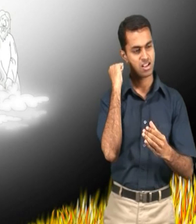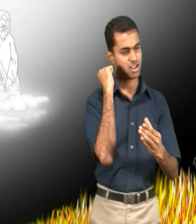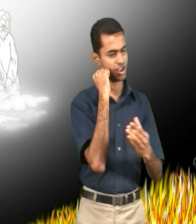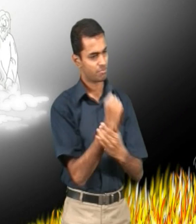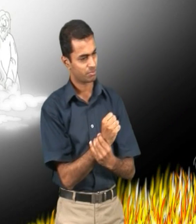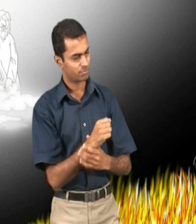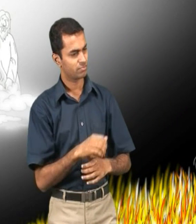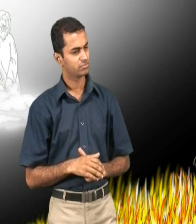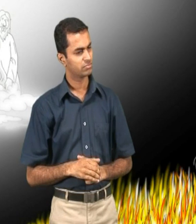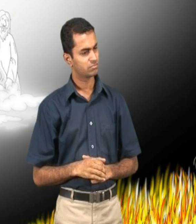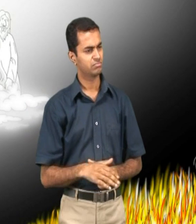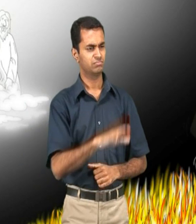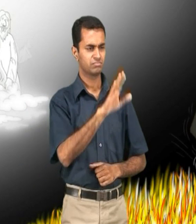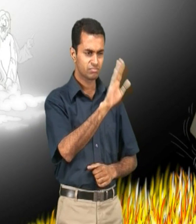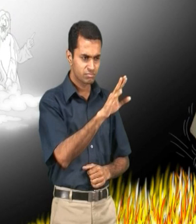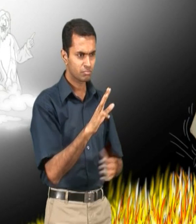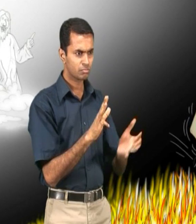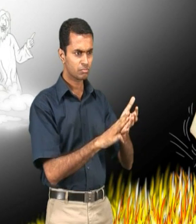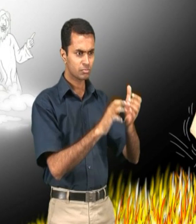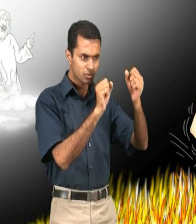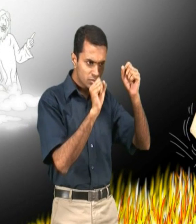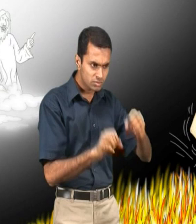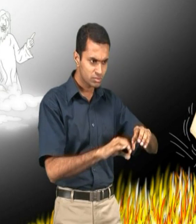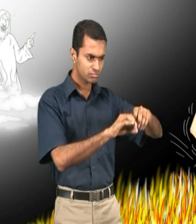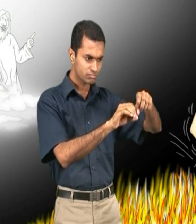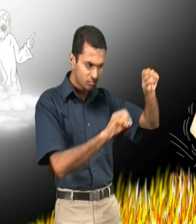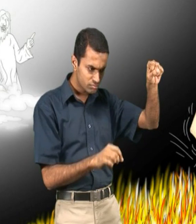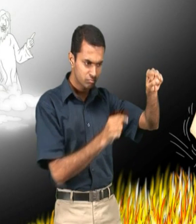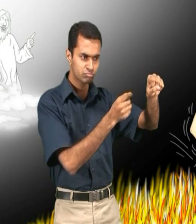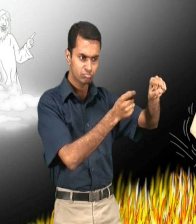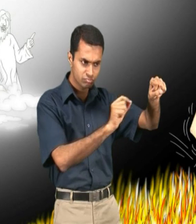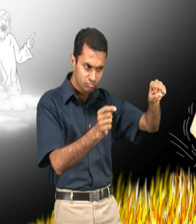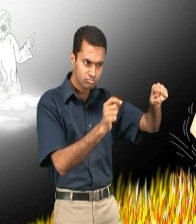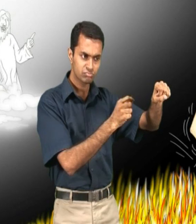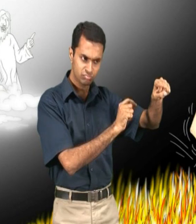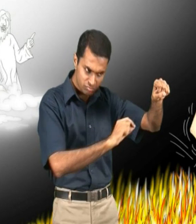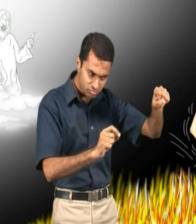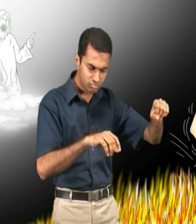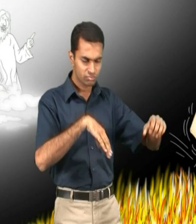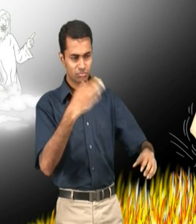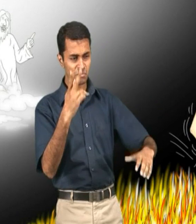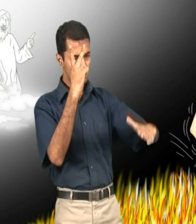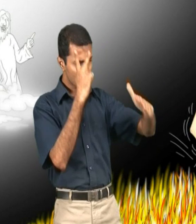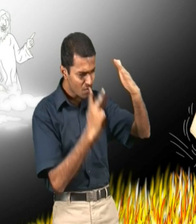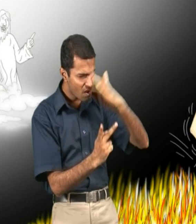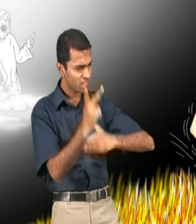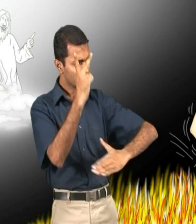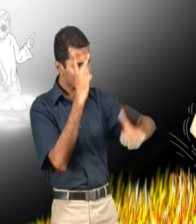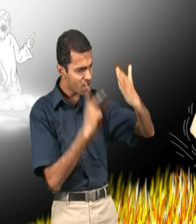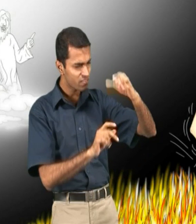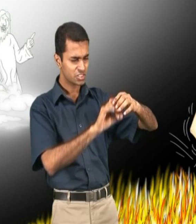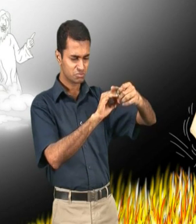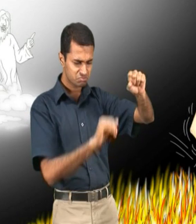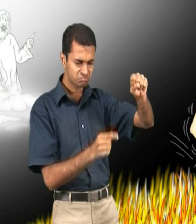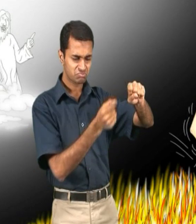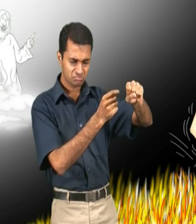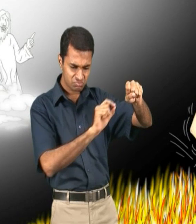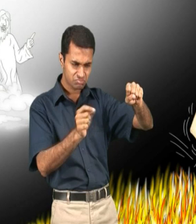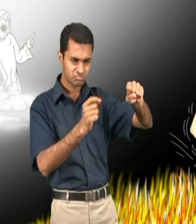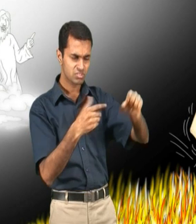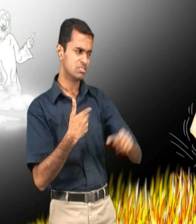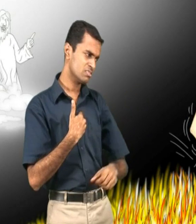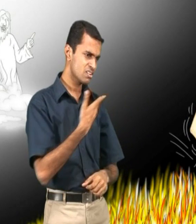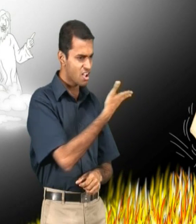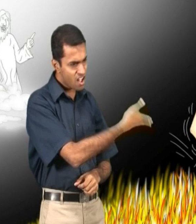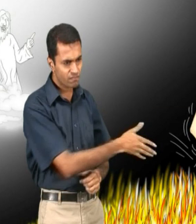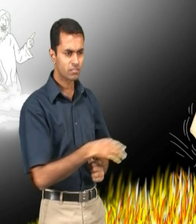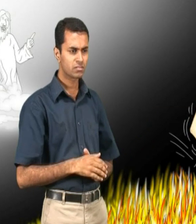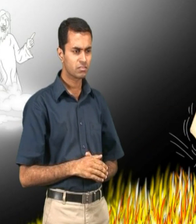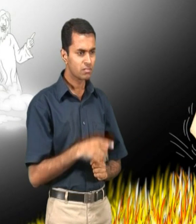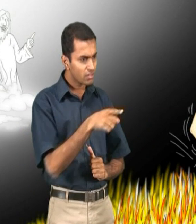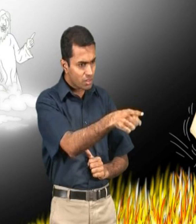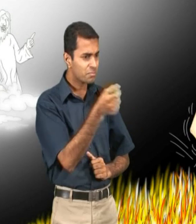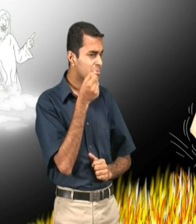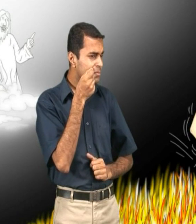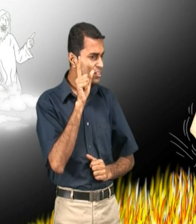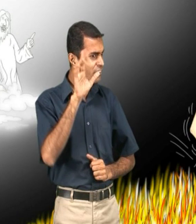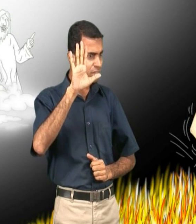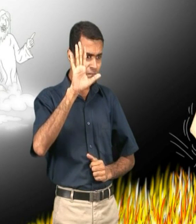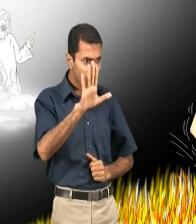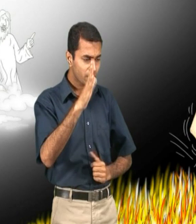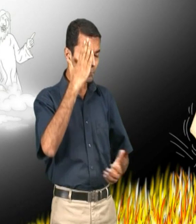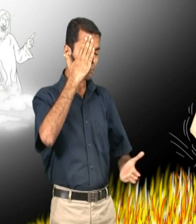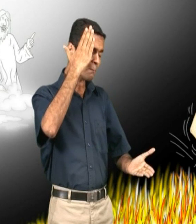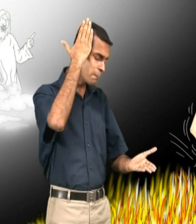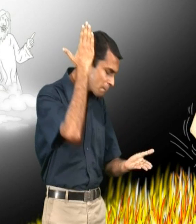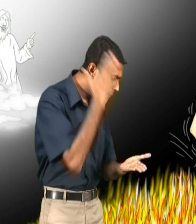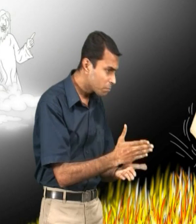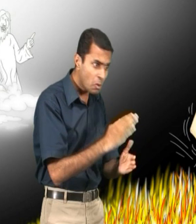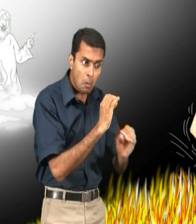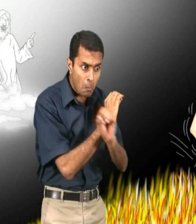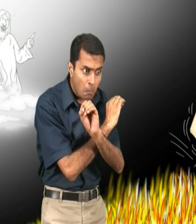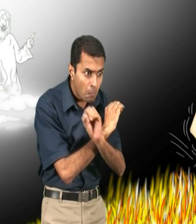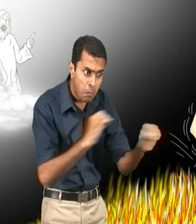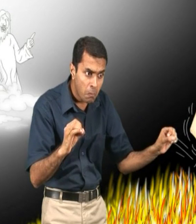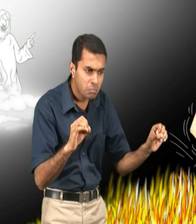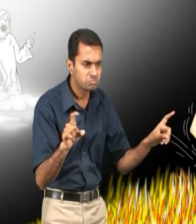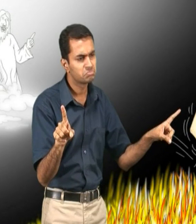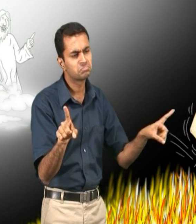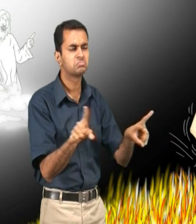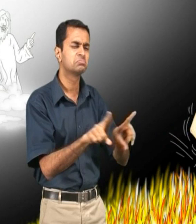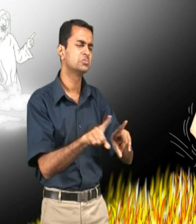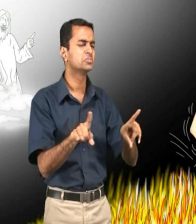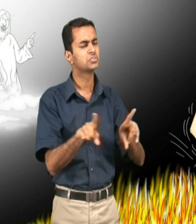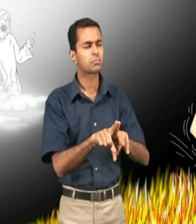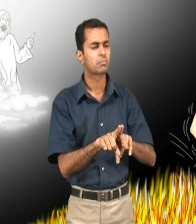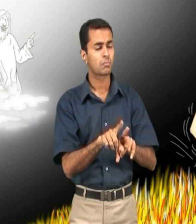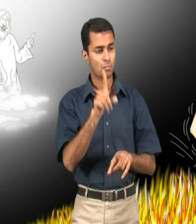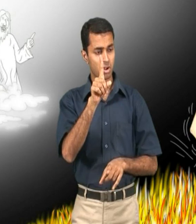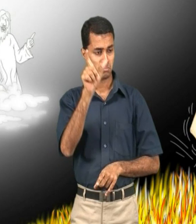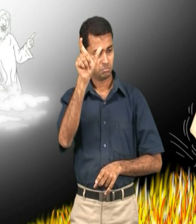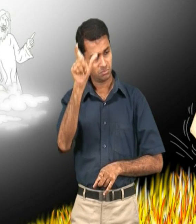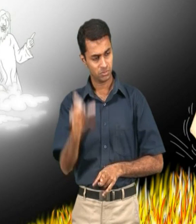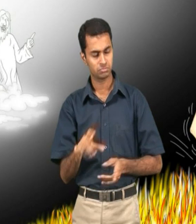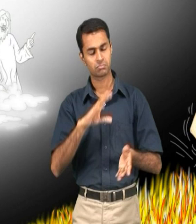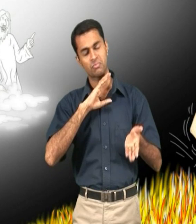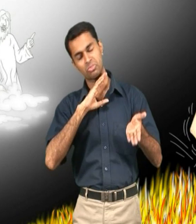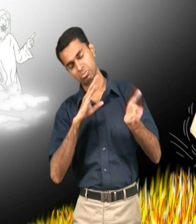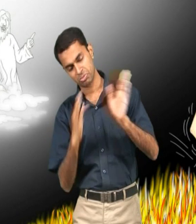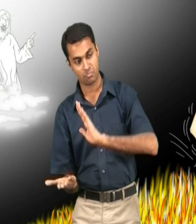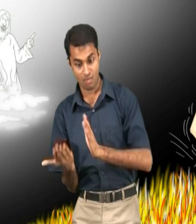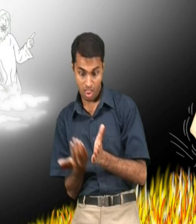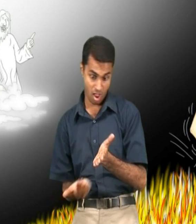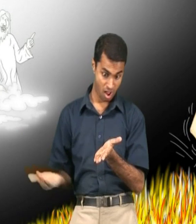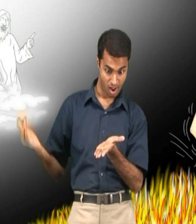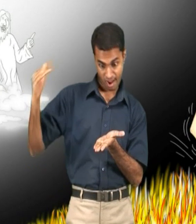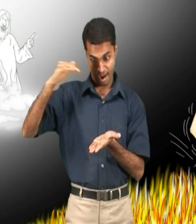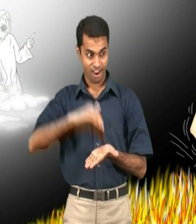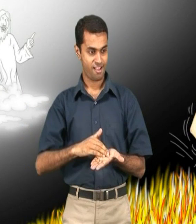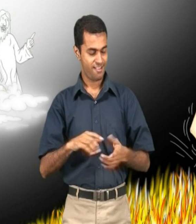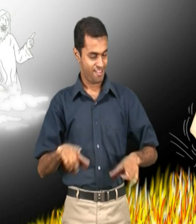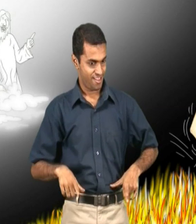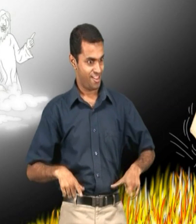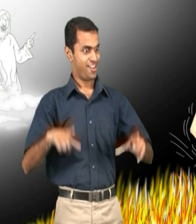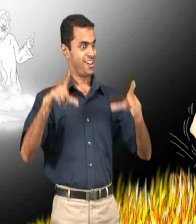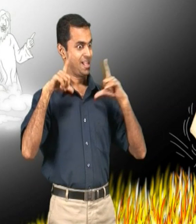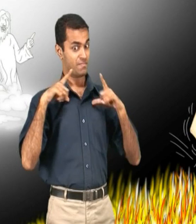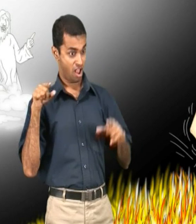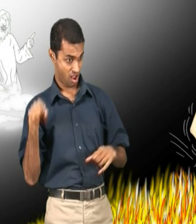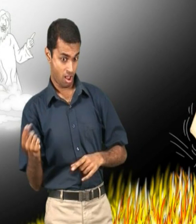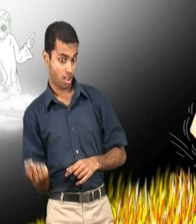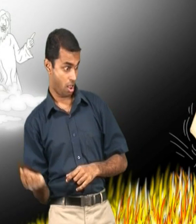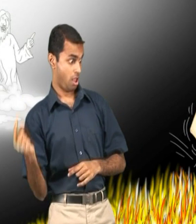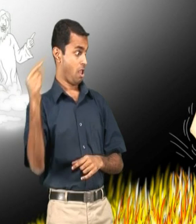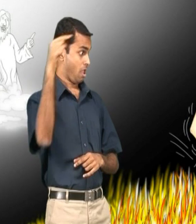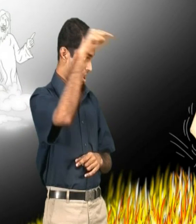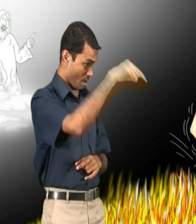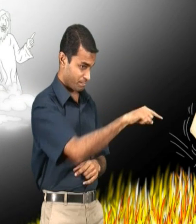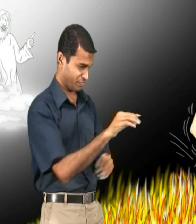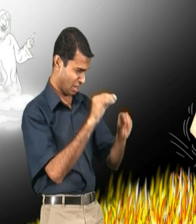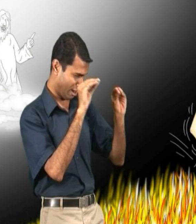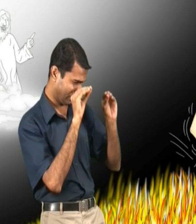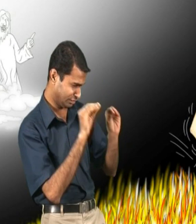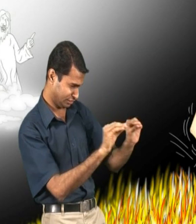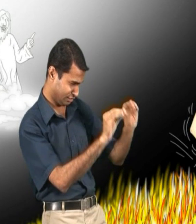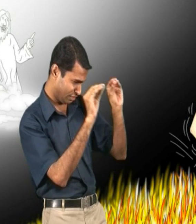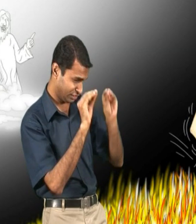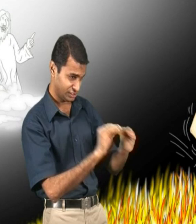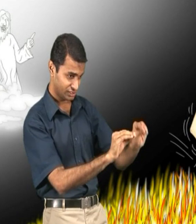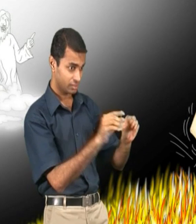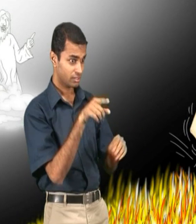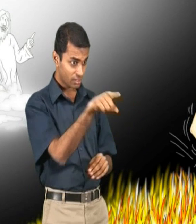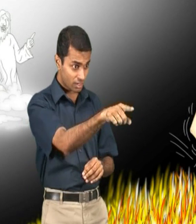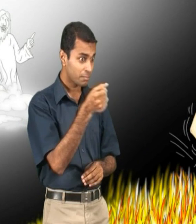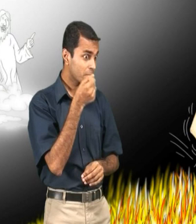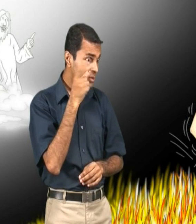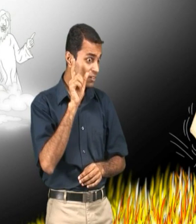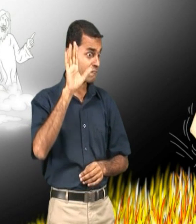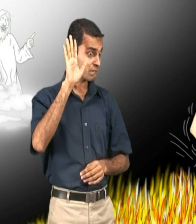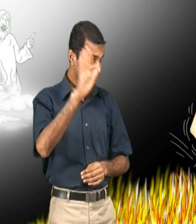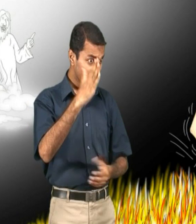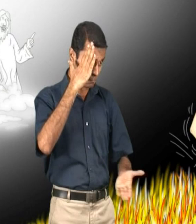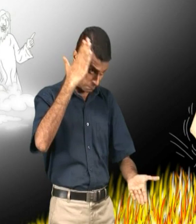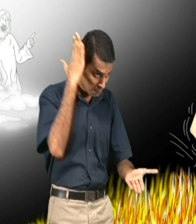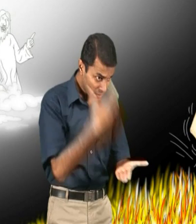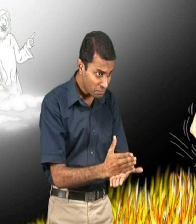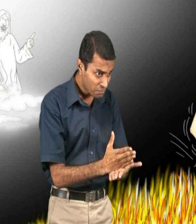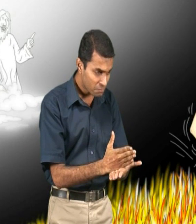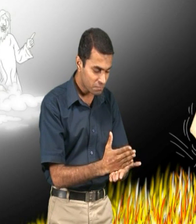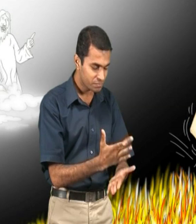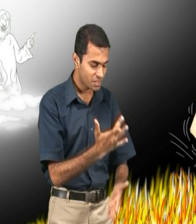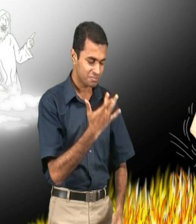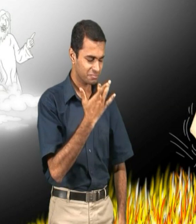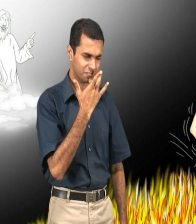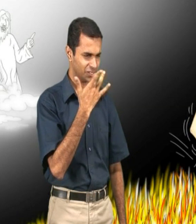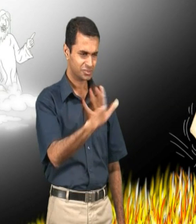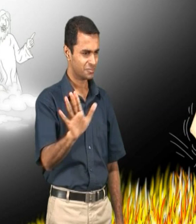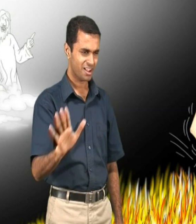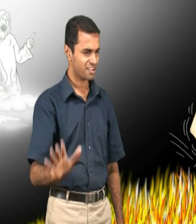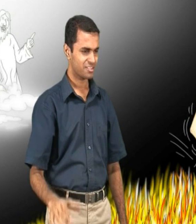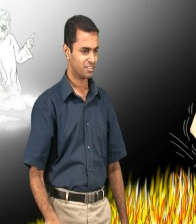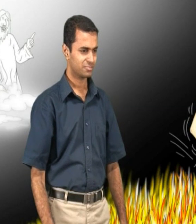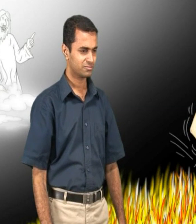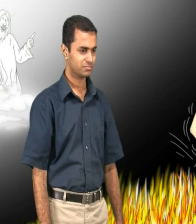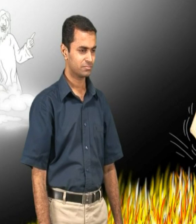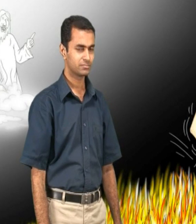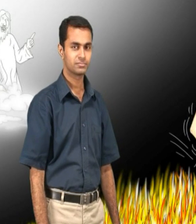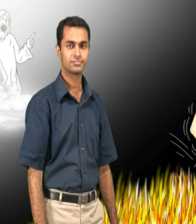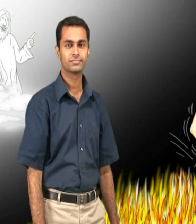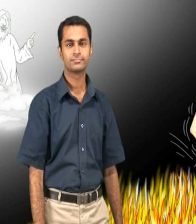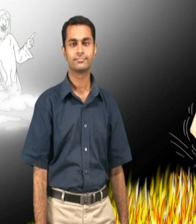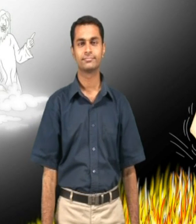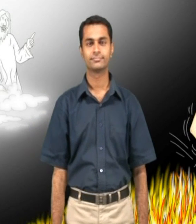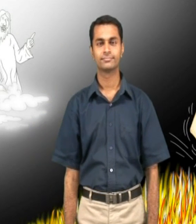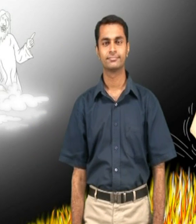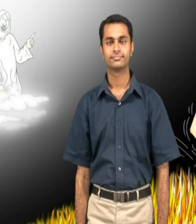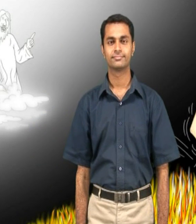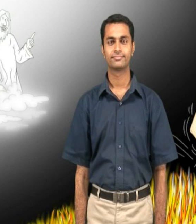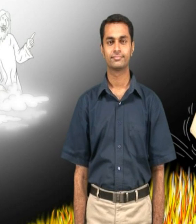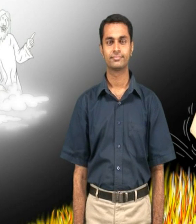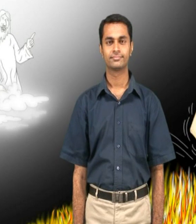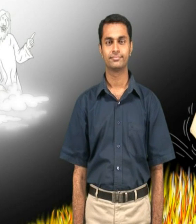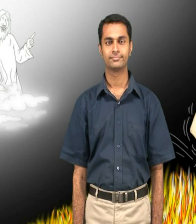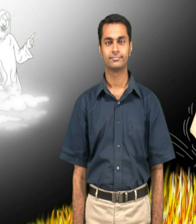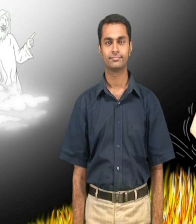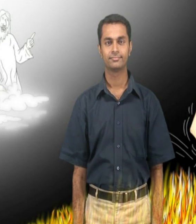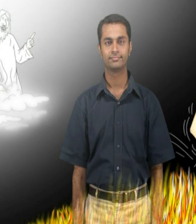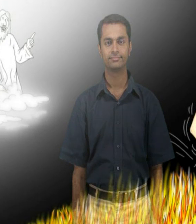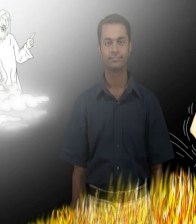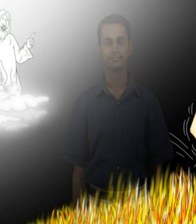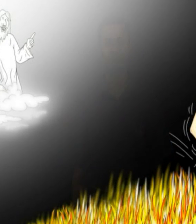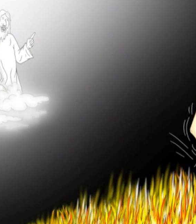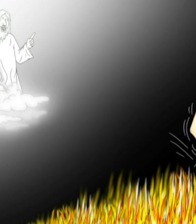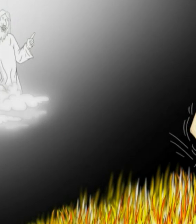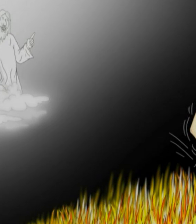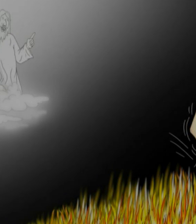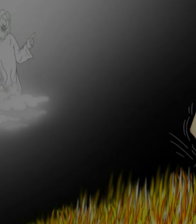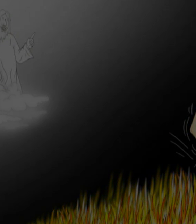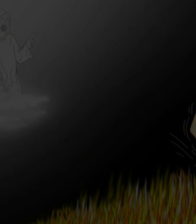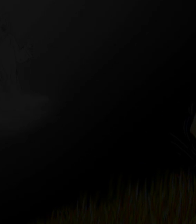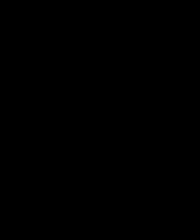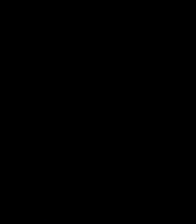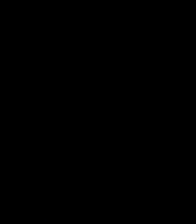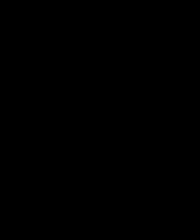Then Abraham said to him, ‘If they do not listen to Moses and the prophets, they will not be persuaded even if someone rises from the dead.’”